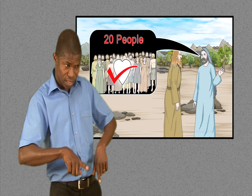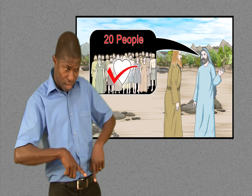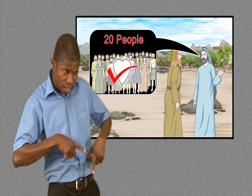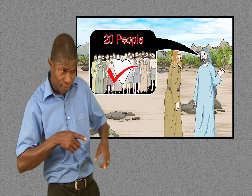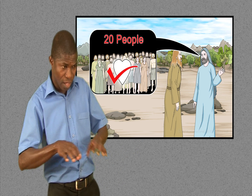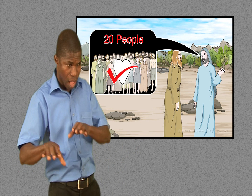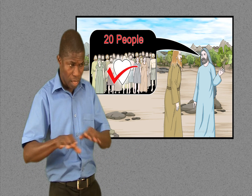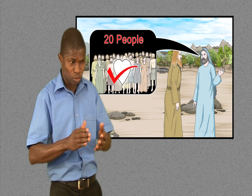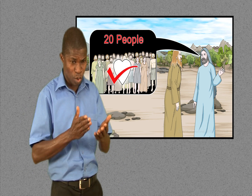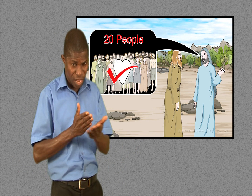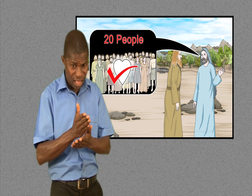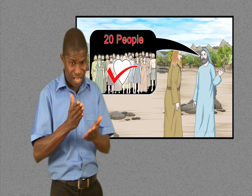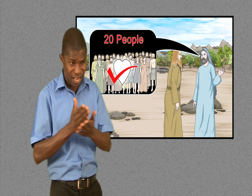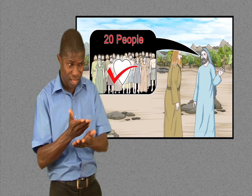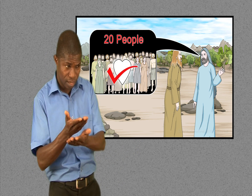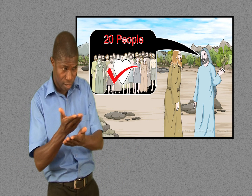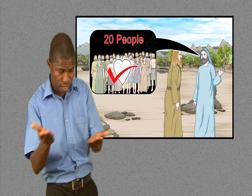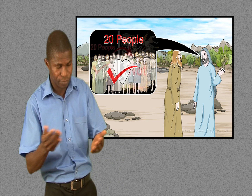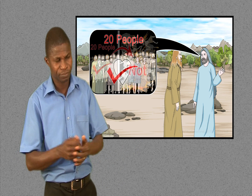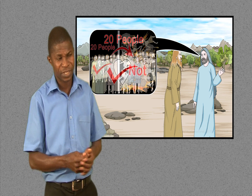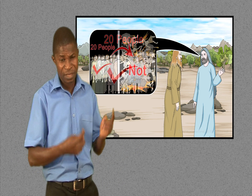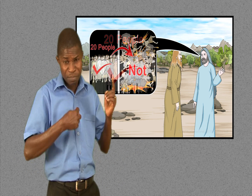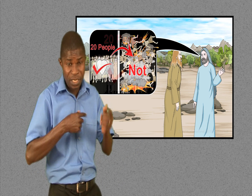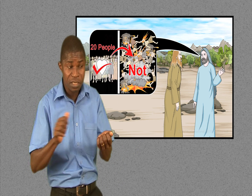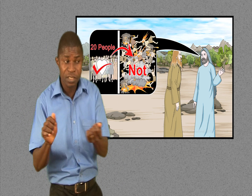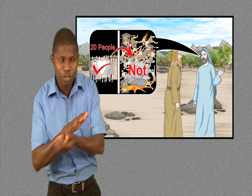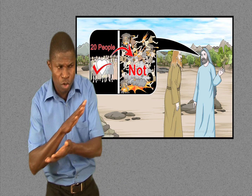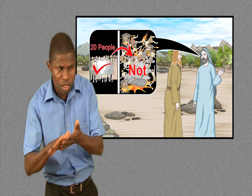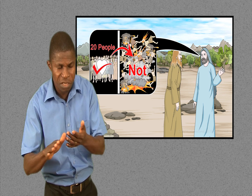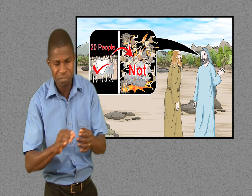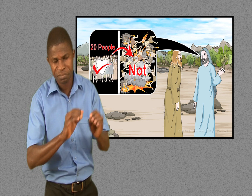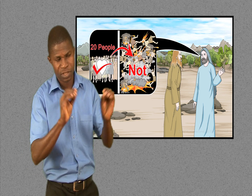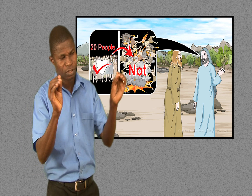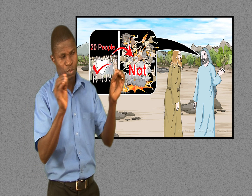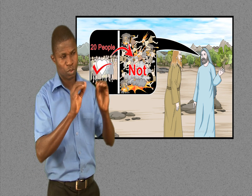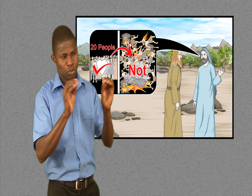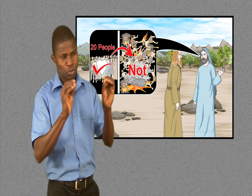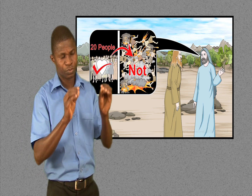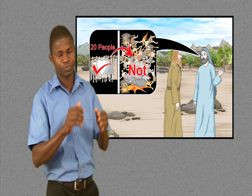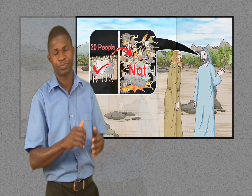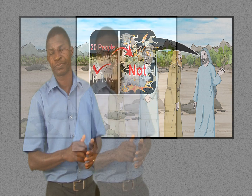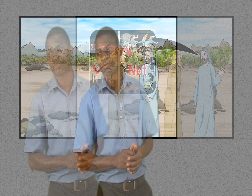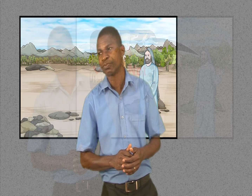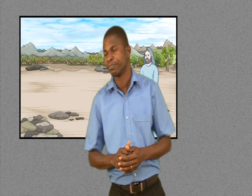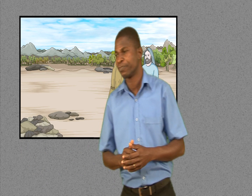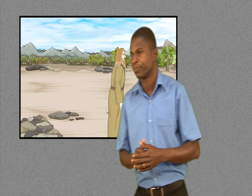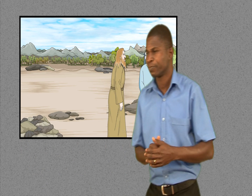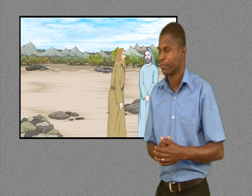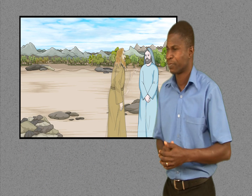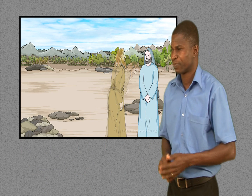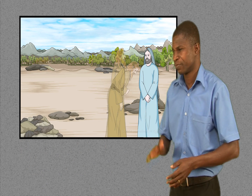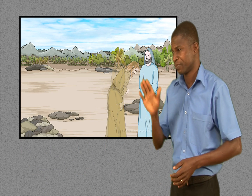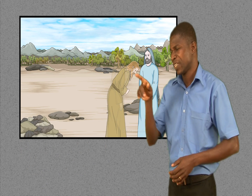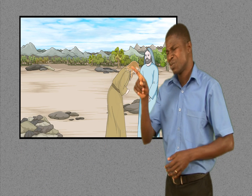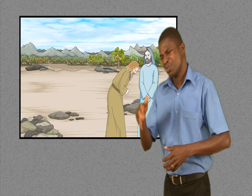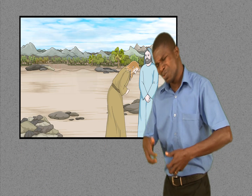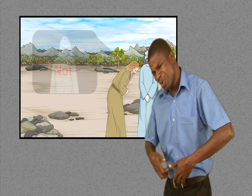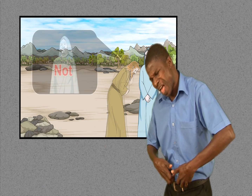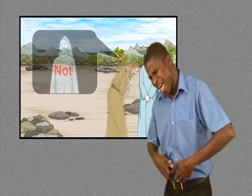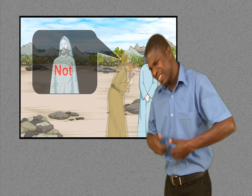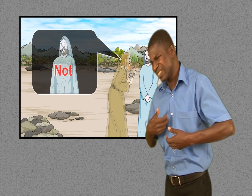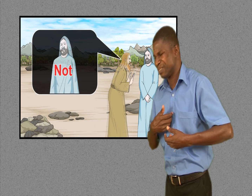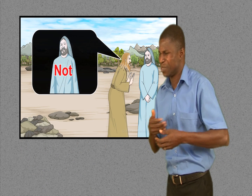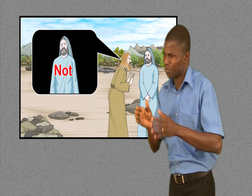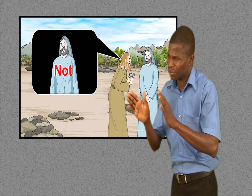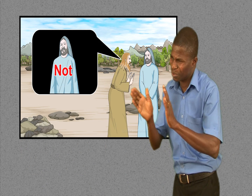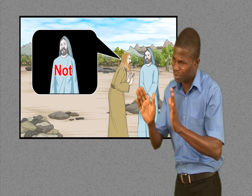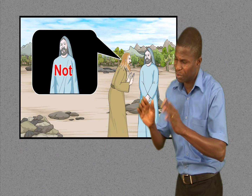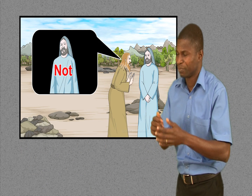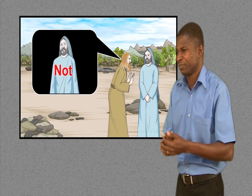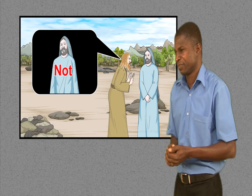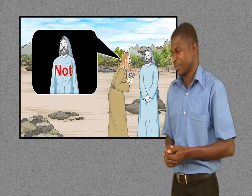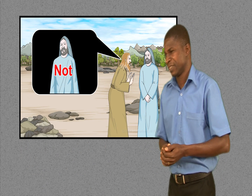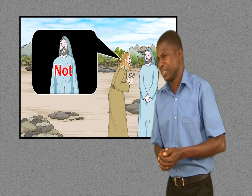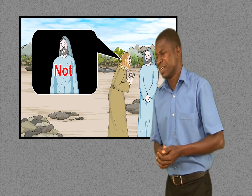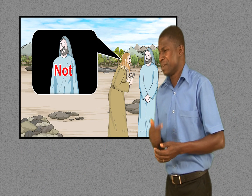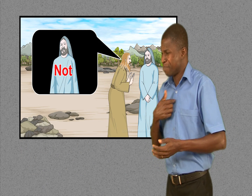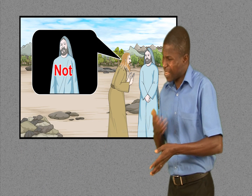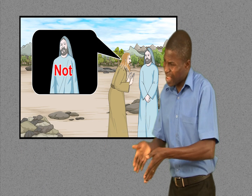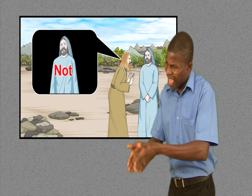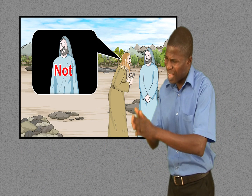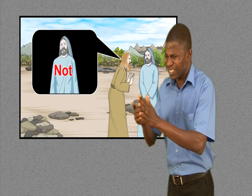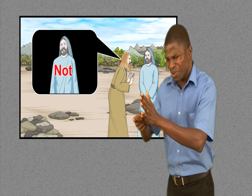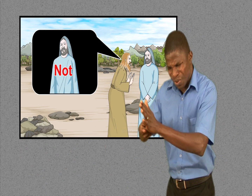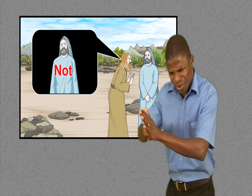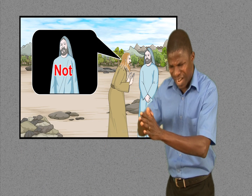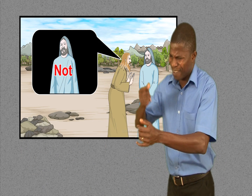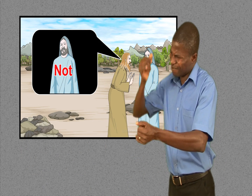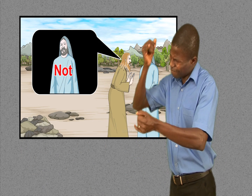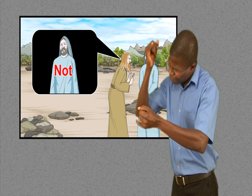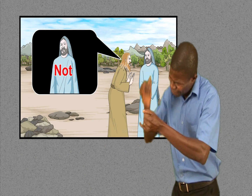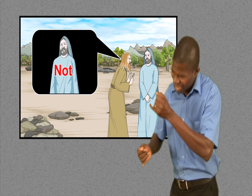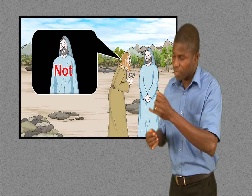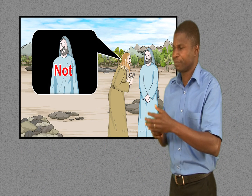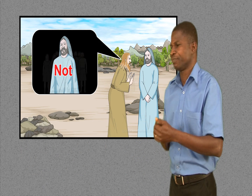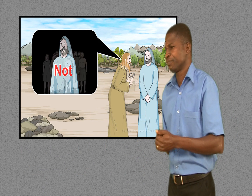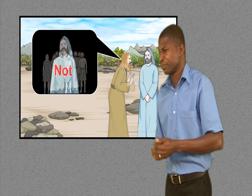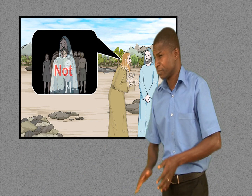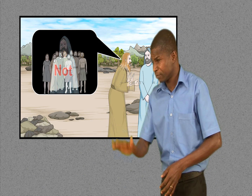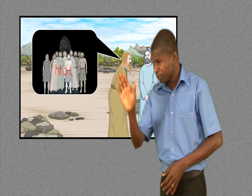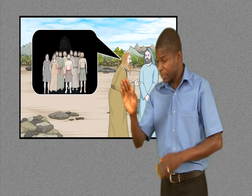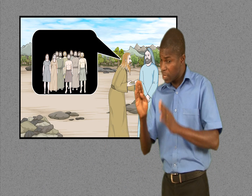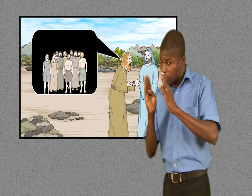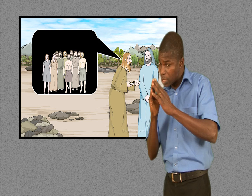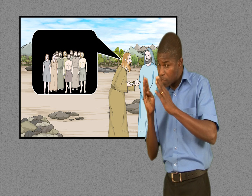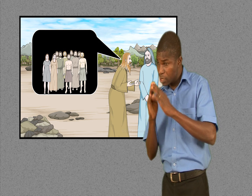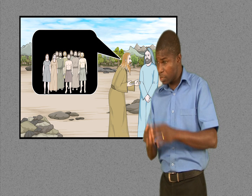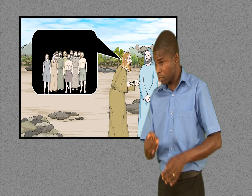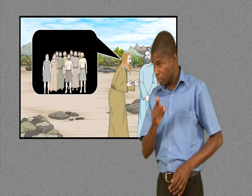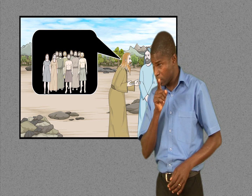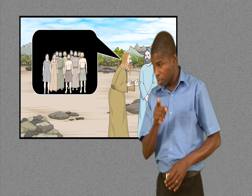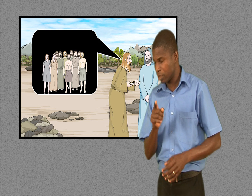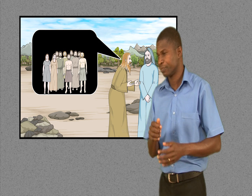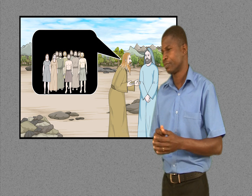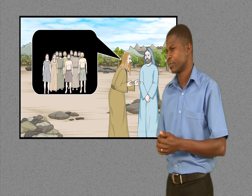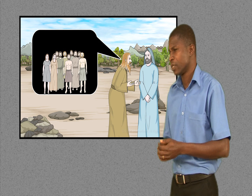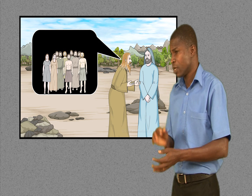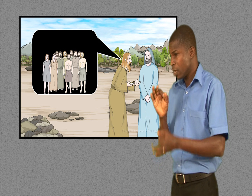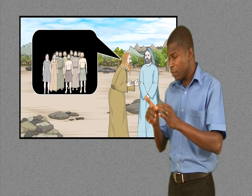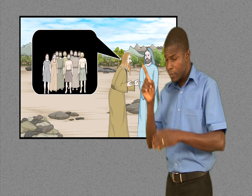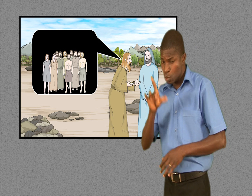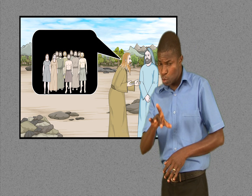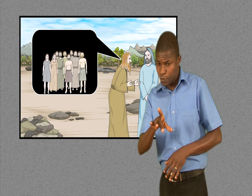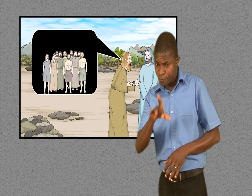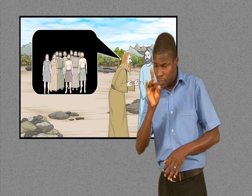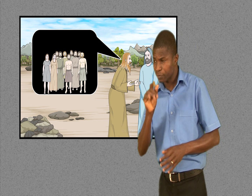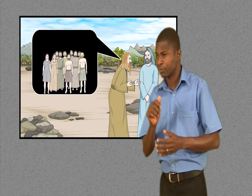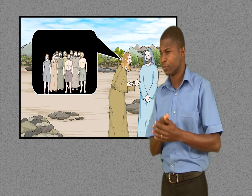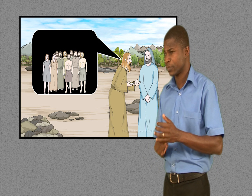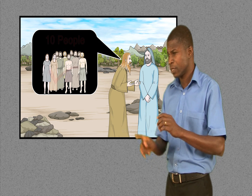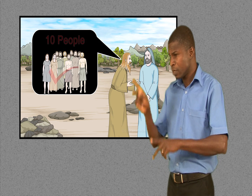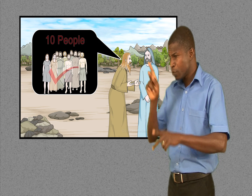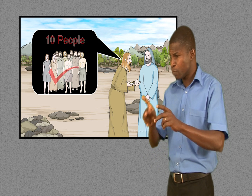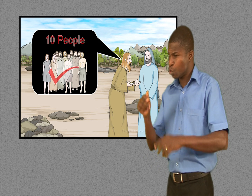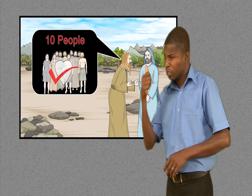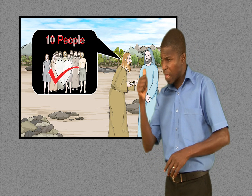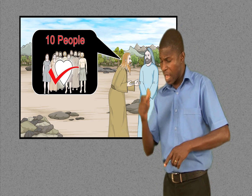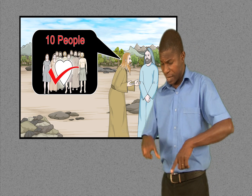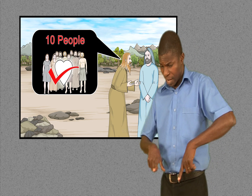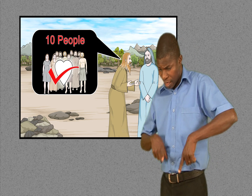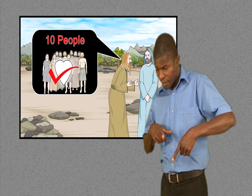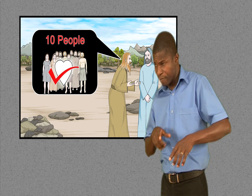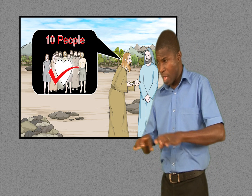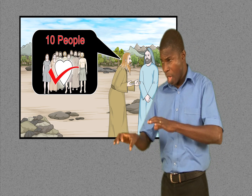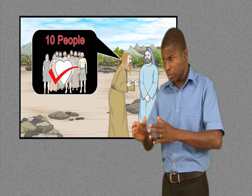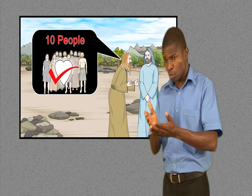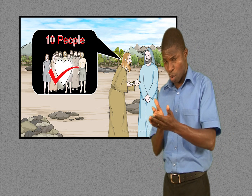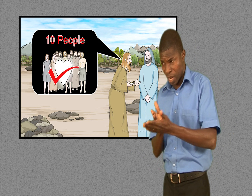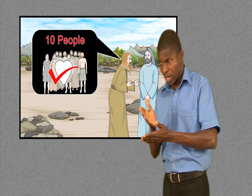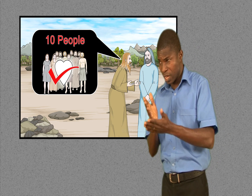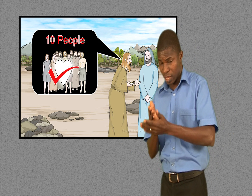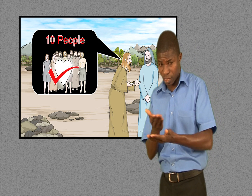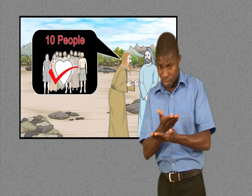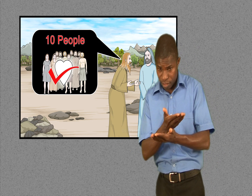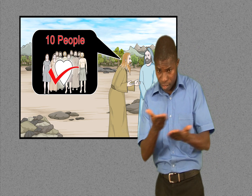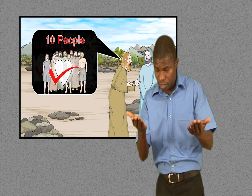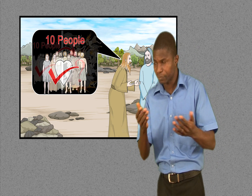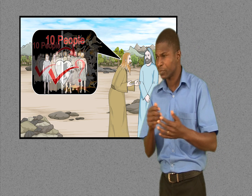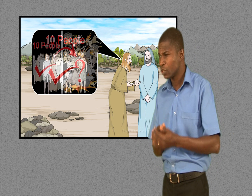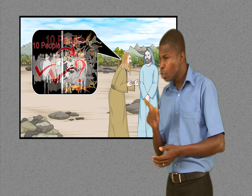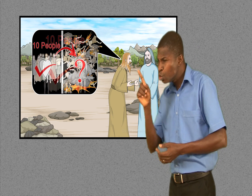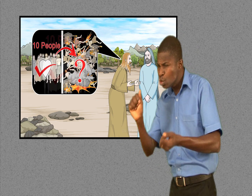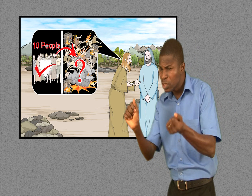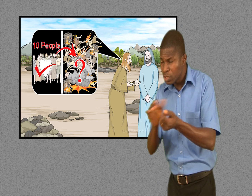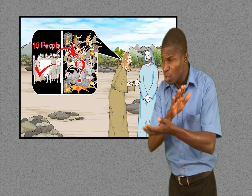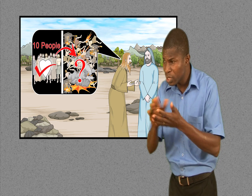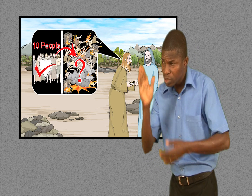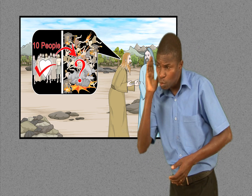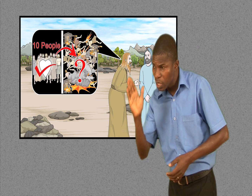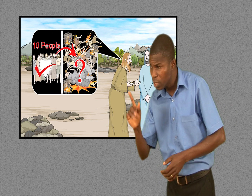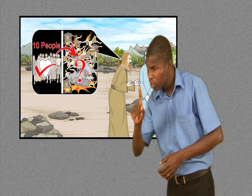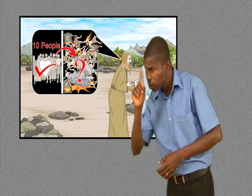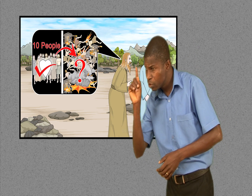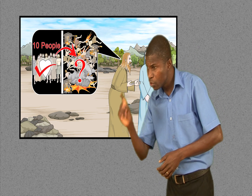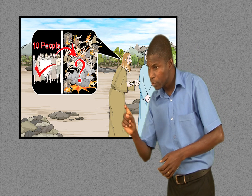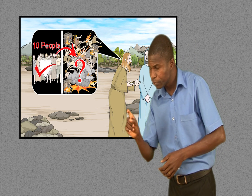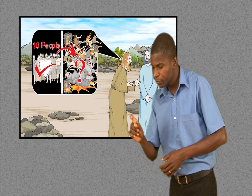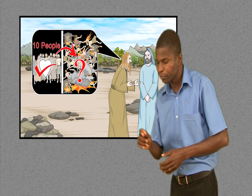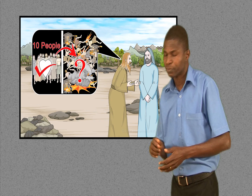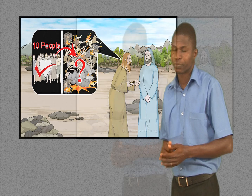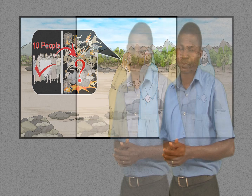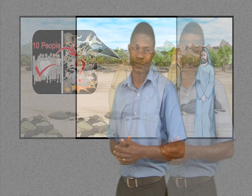Finally, Abraham said, “May the Lord not be angry, but let me speak once more.